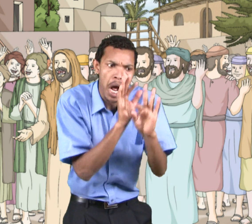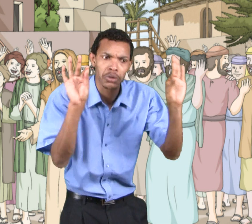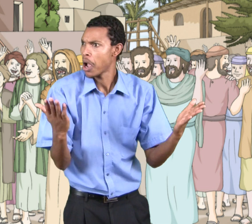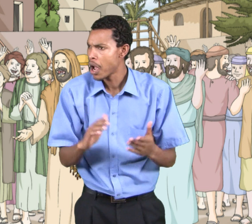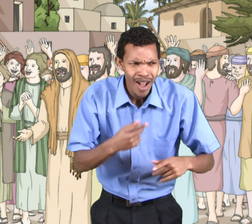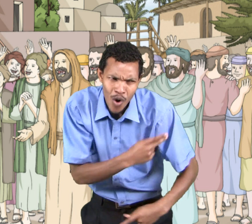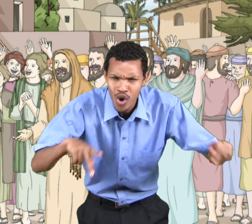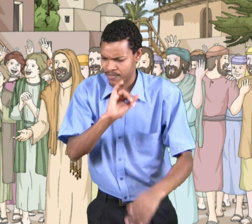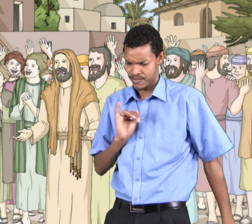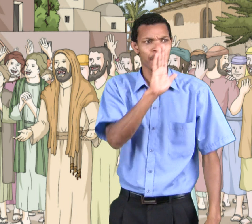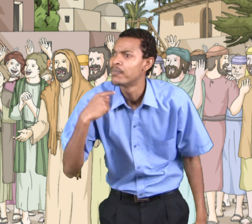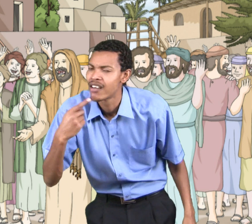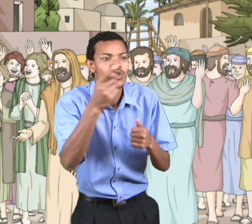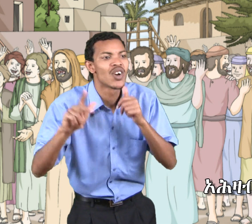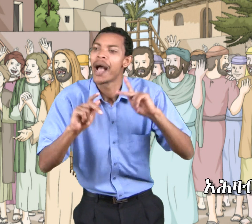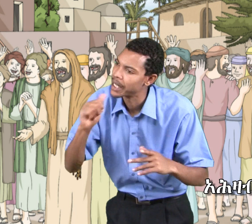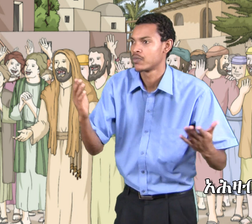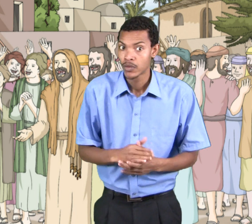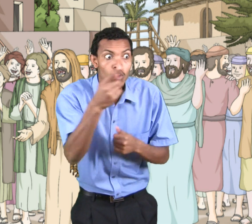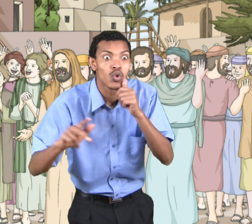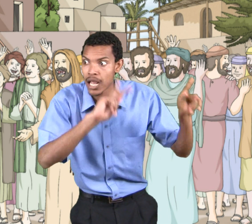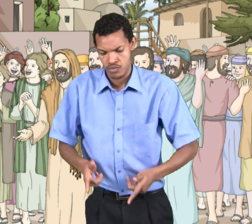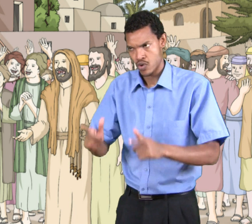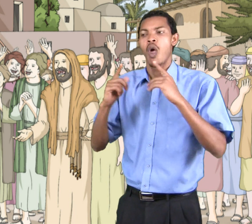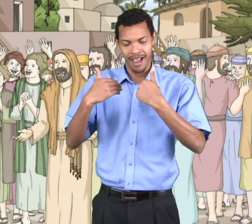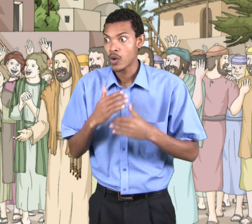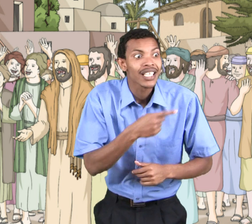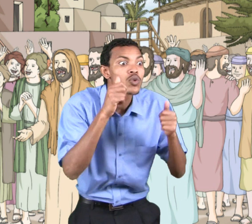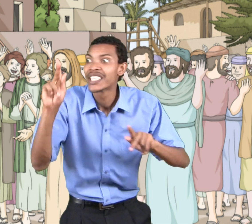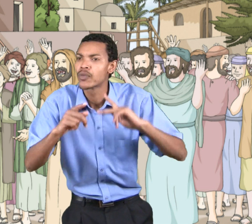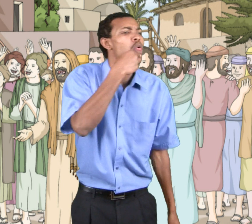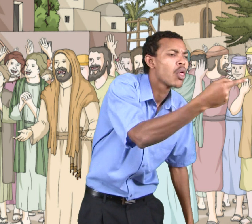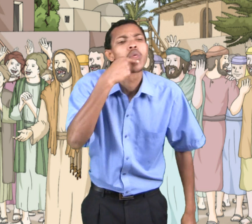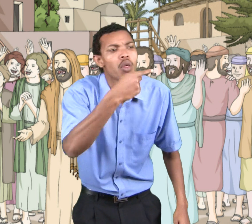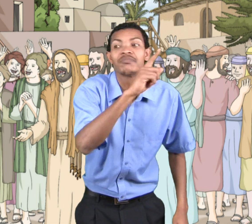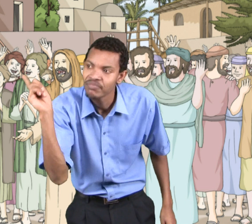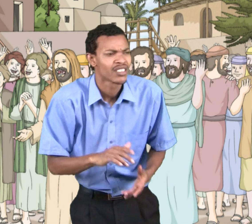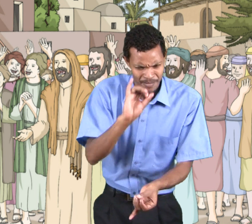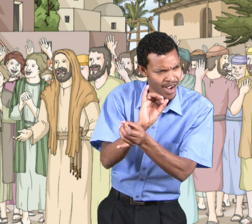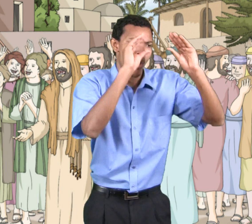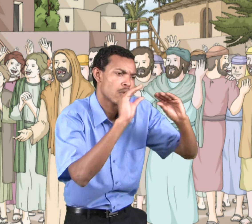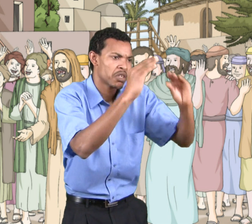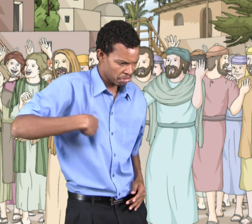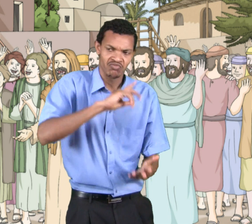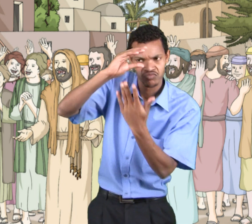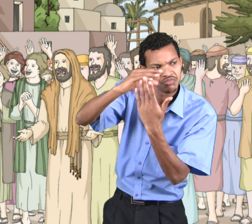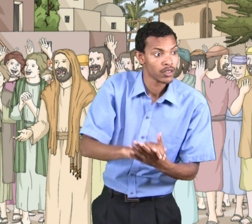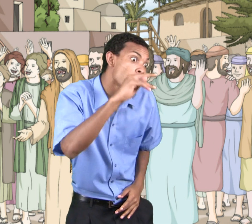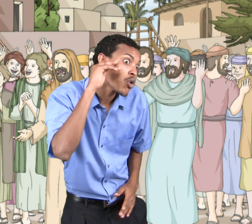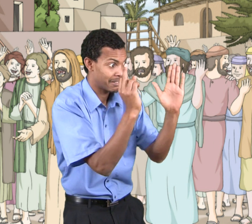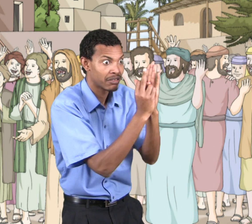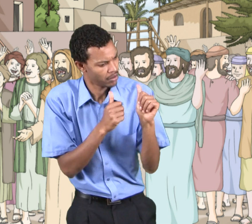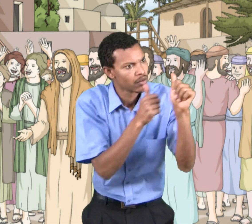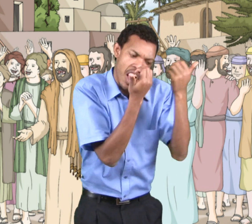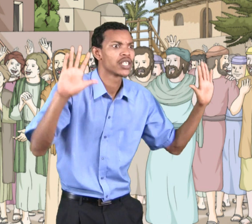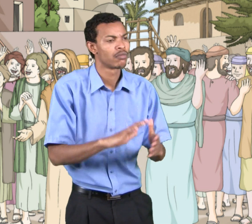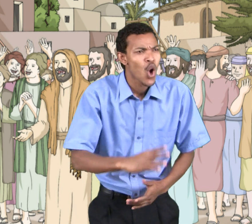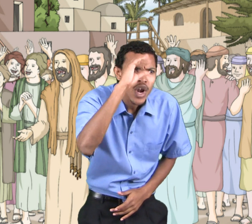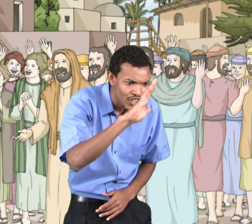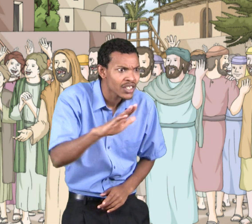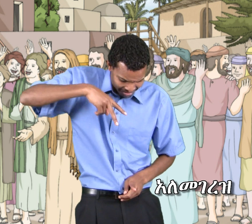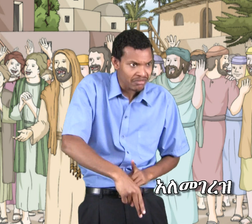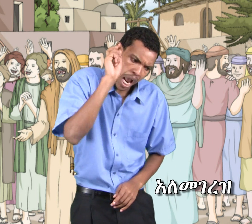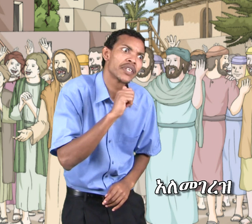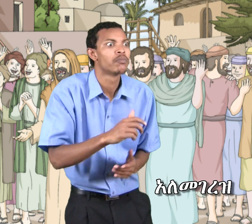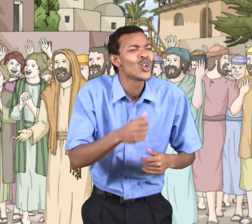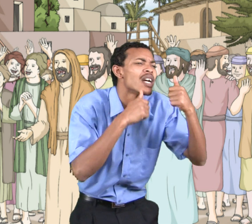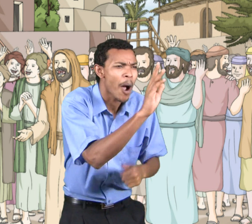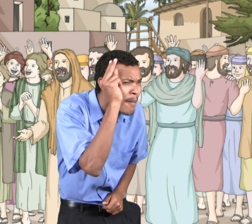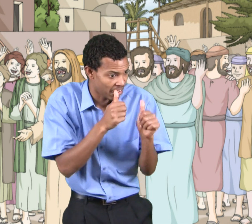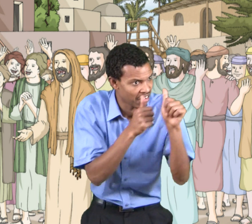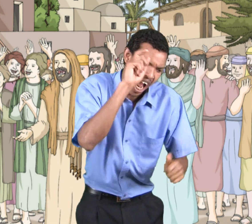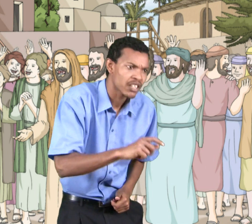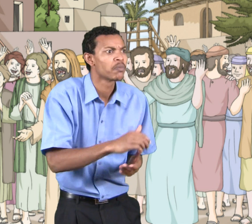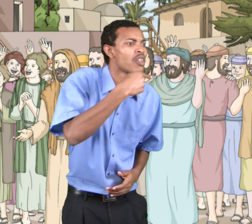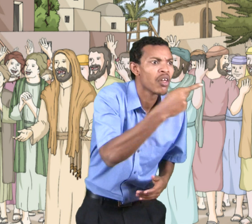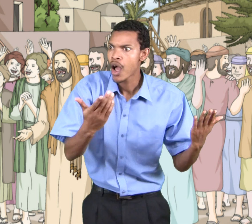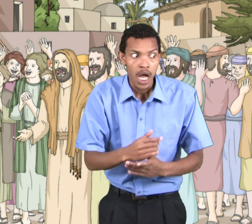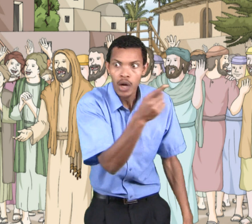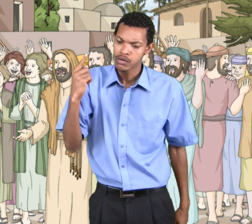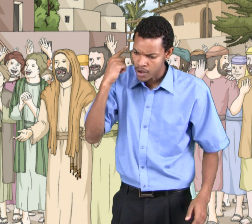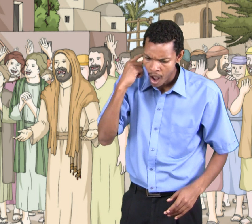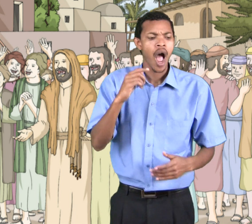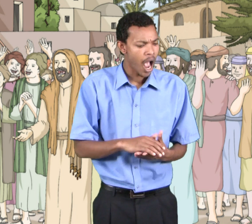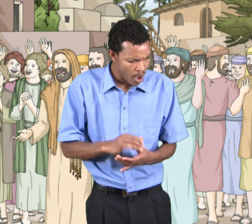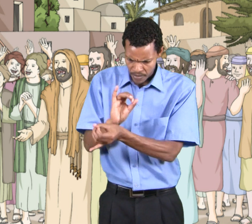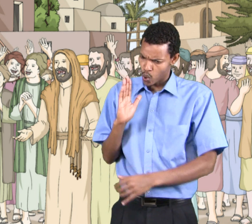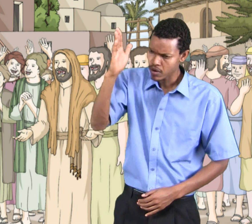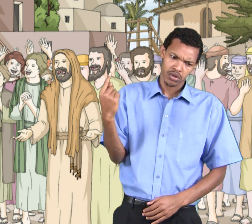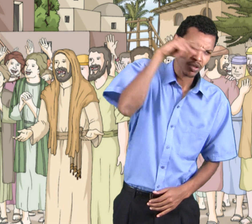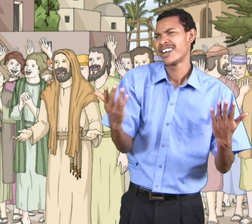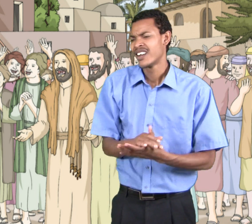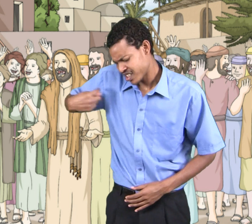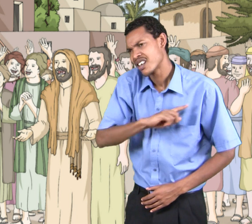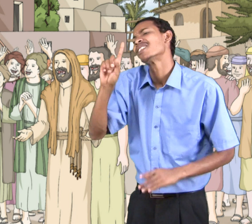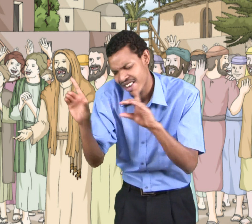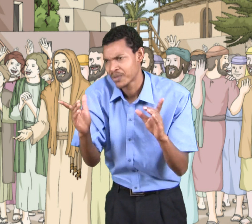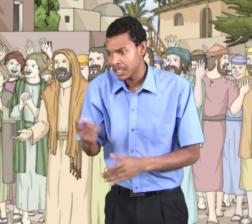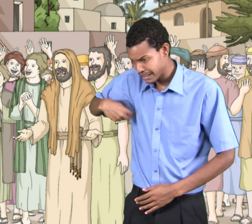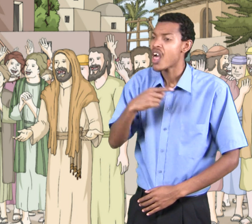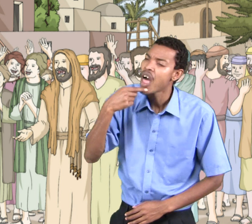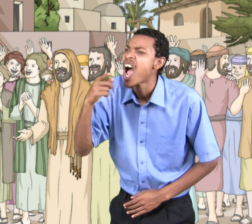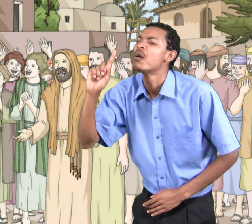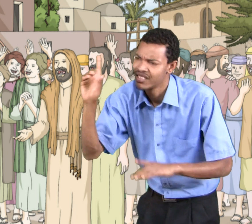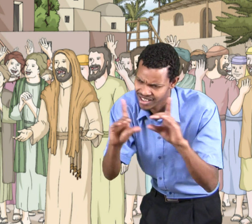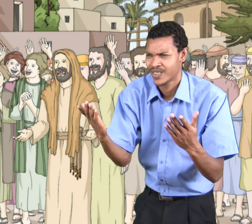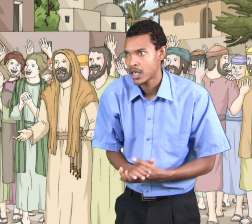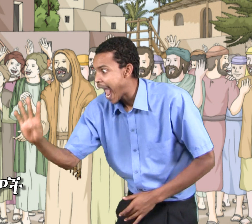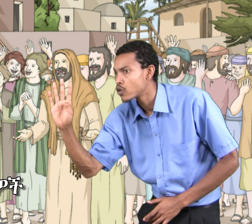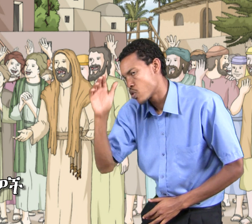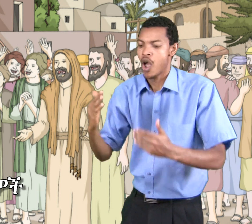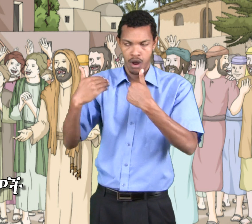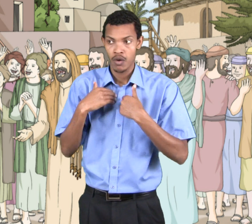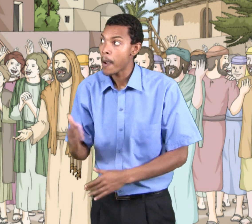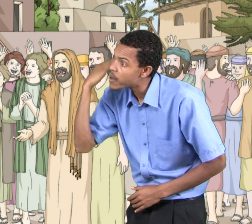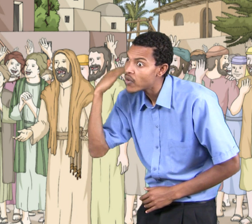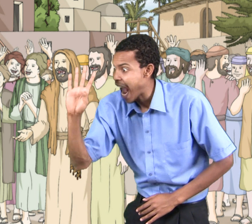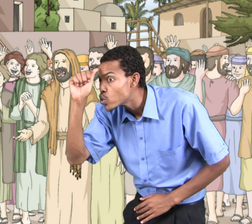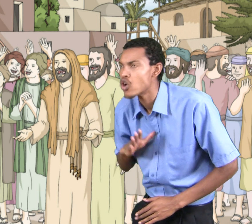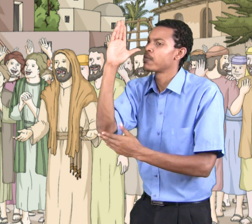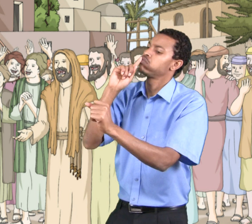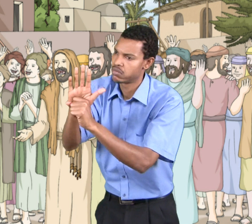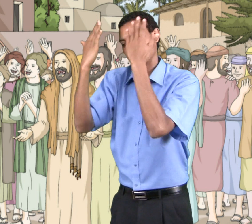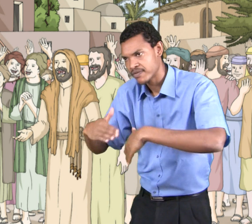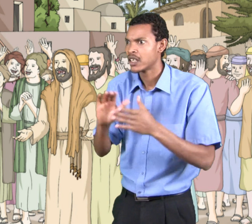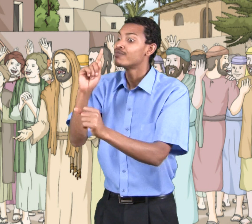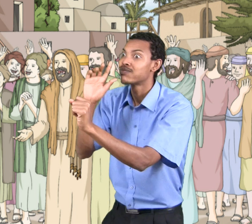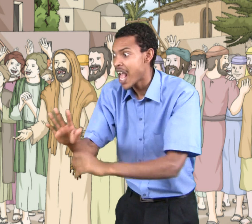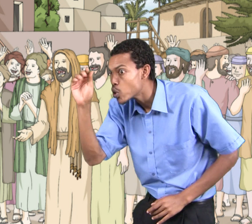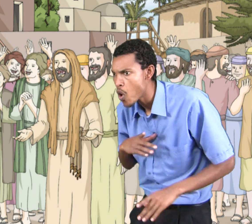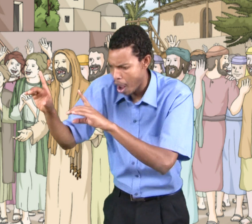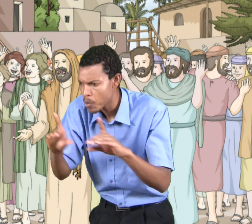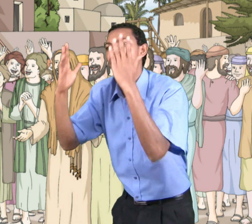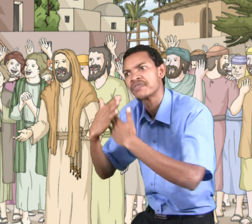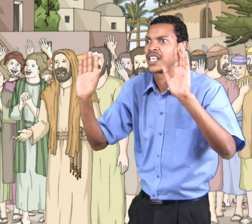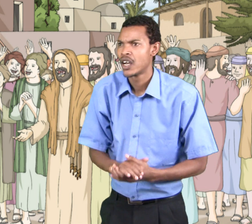But they are under the impression that you teach all the Jews who live among the Gentiles to forsake Moses, telling them not to circumcise their children or observe our customs. What then should we do?